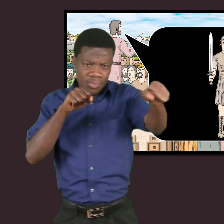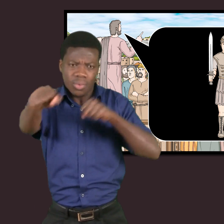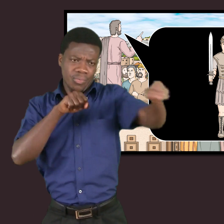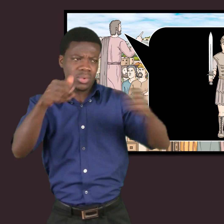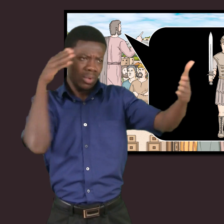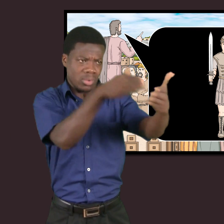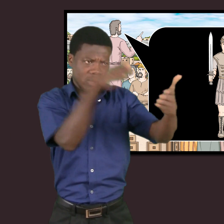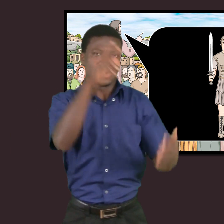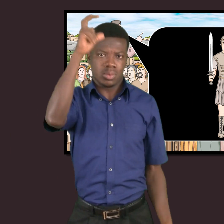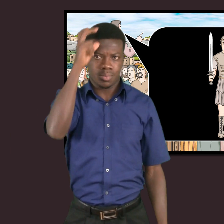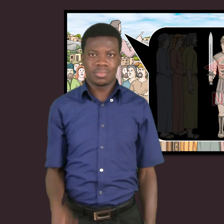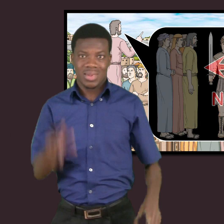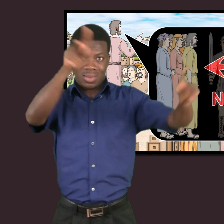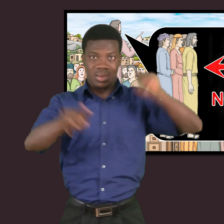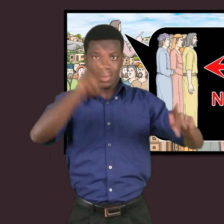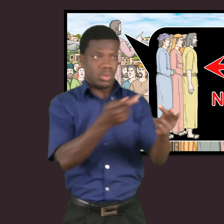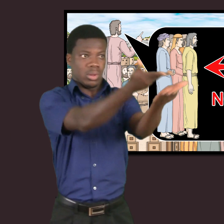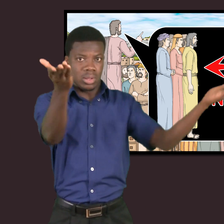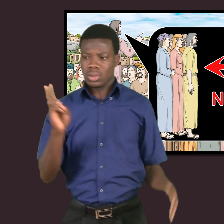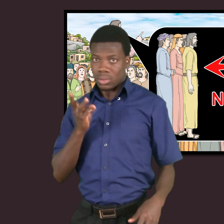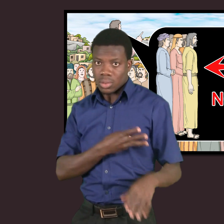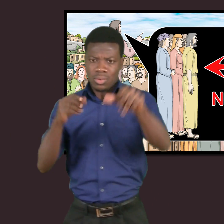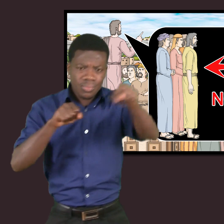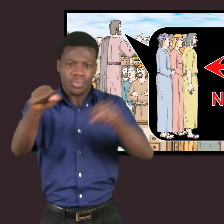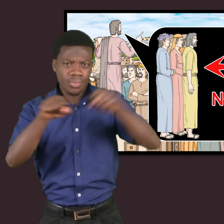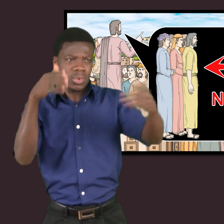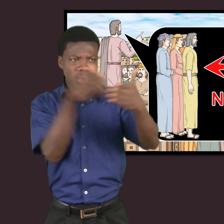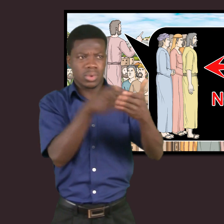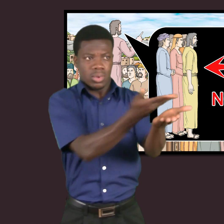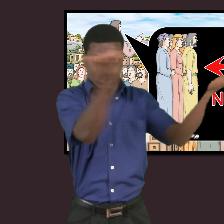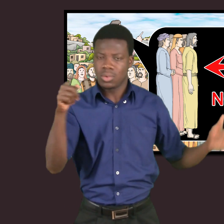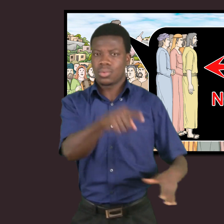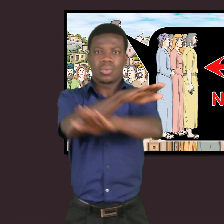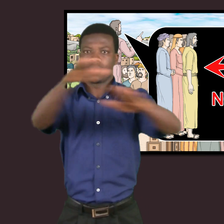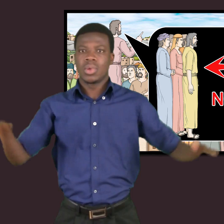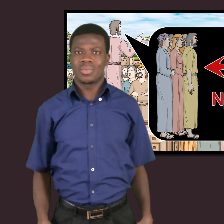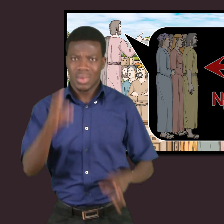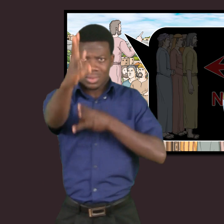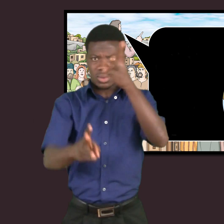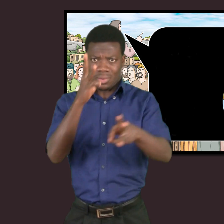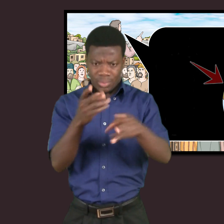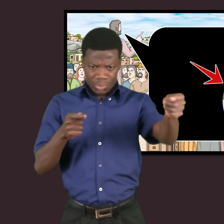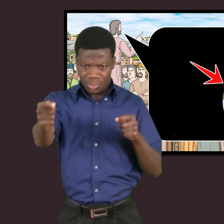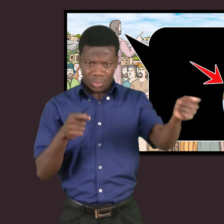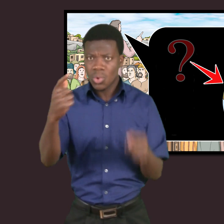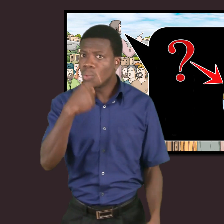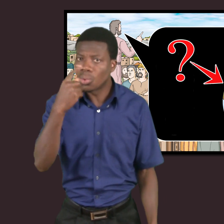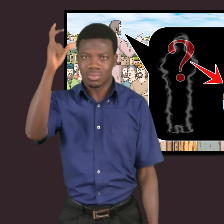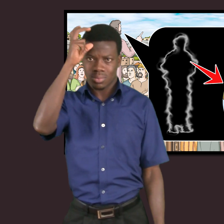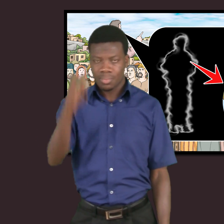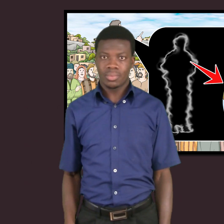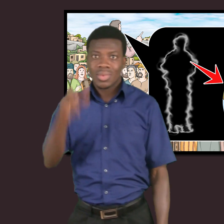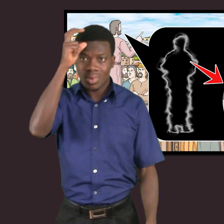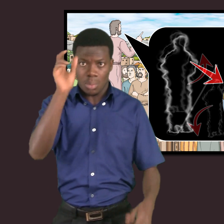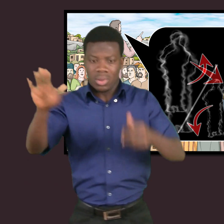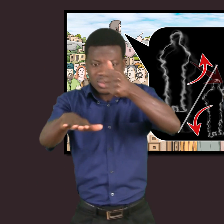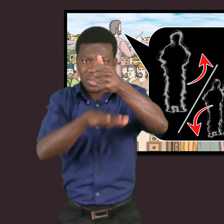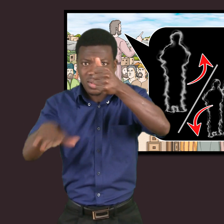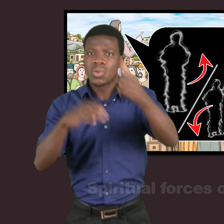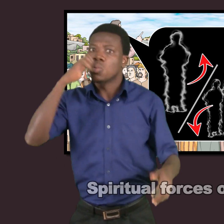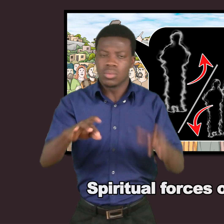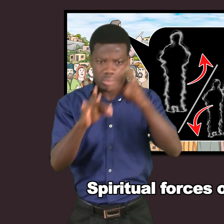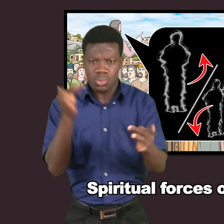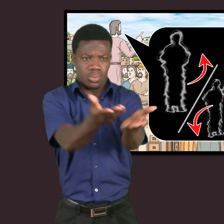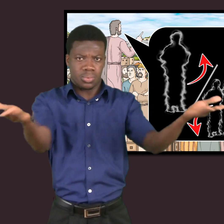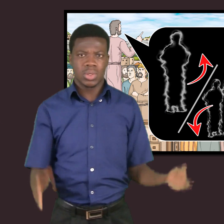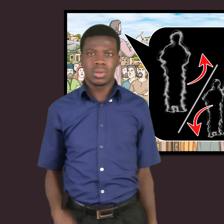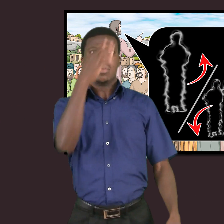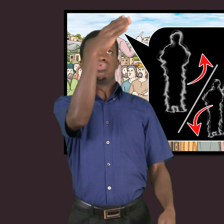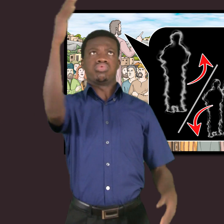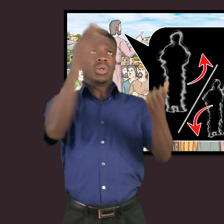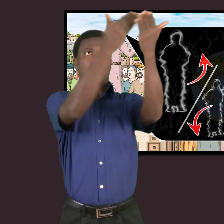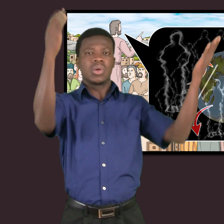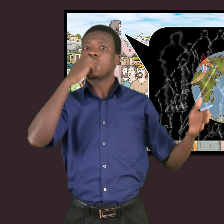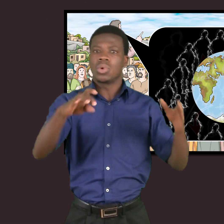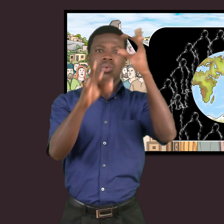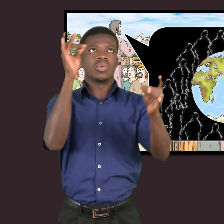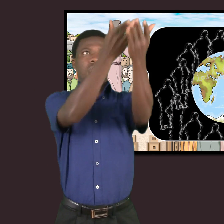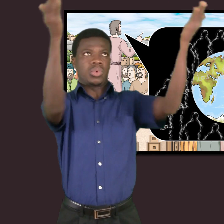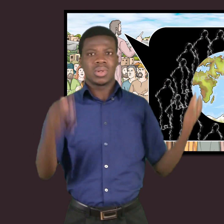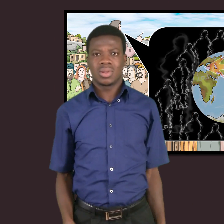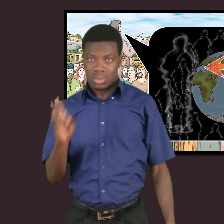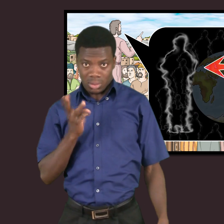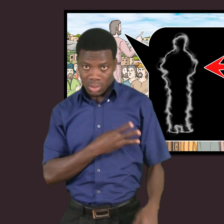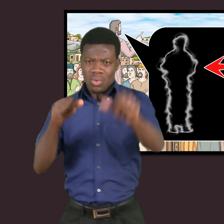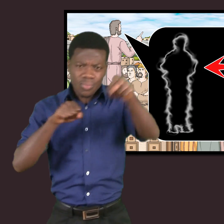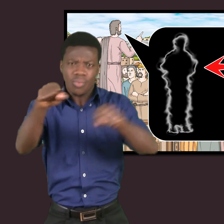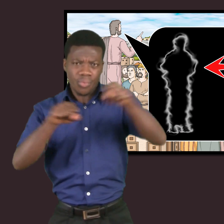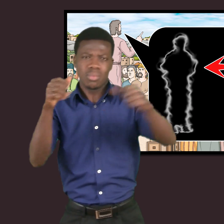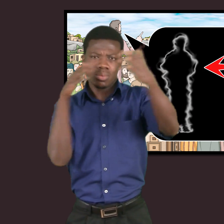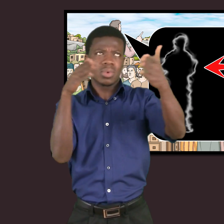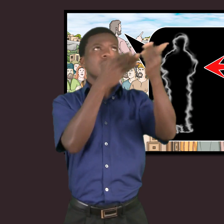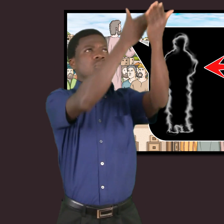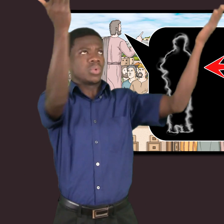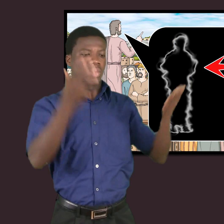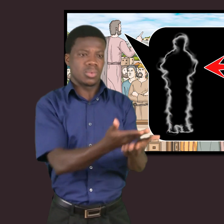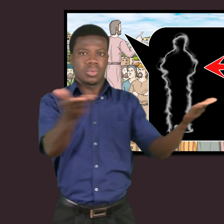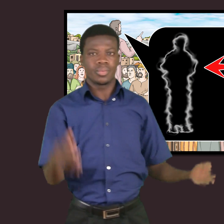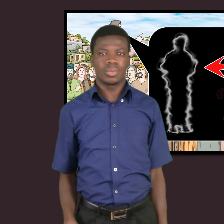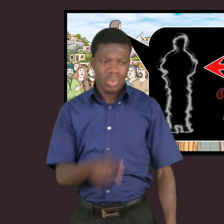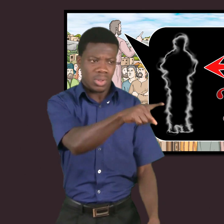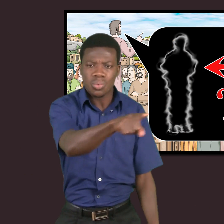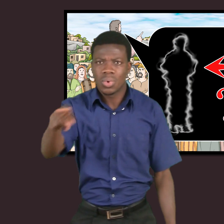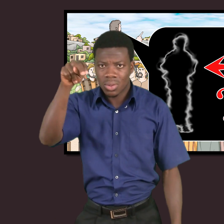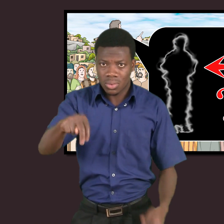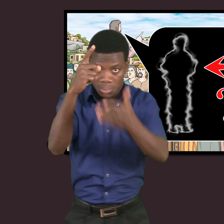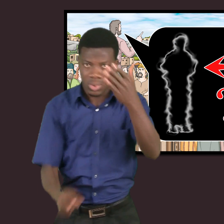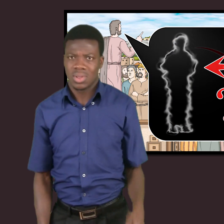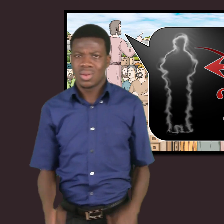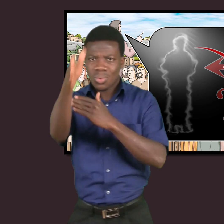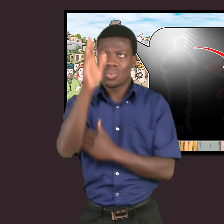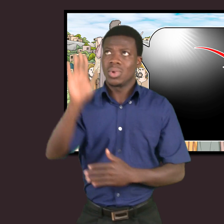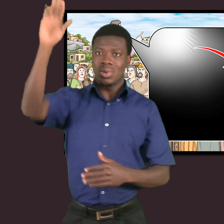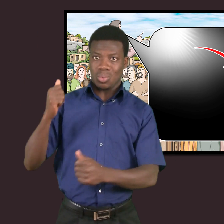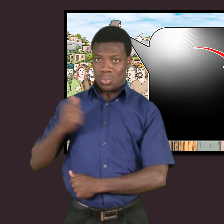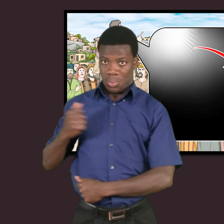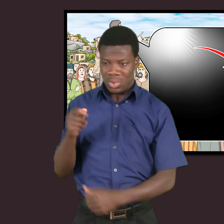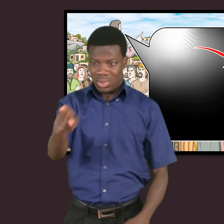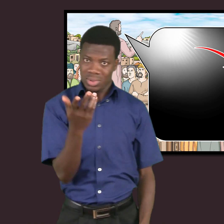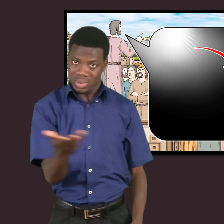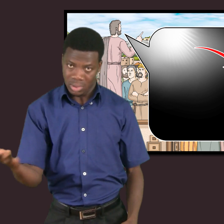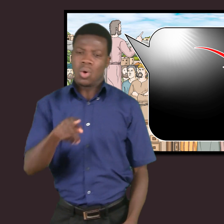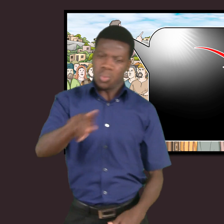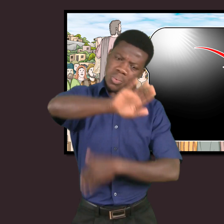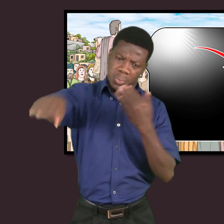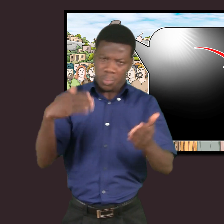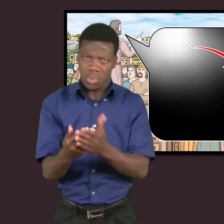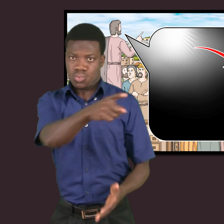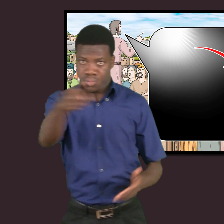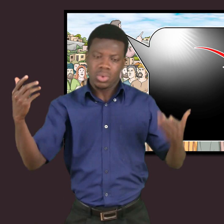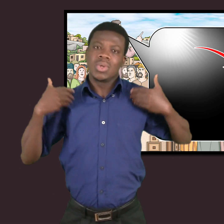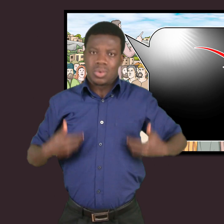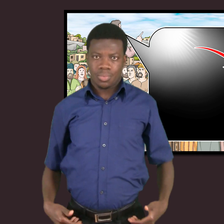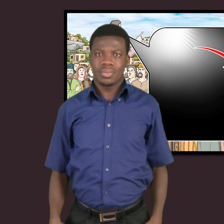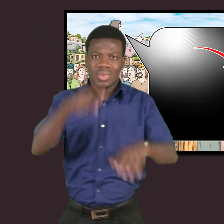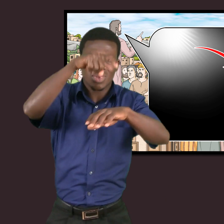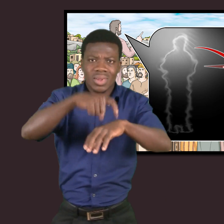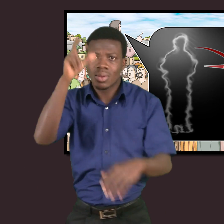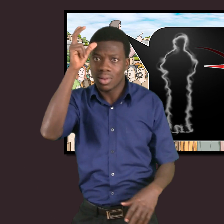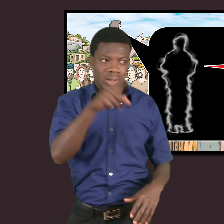For our struggle is not against flesh and blood, but against the rulers, against the authorities, against the powers of this world’s darkness, and against the spiritual forces of evil in the heavenly realms.